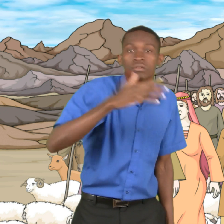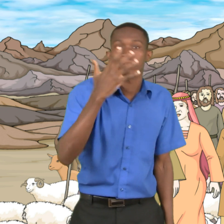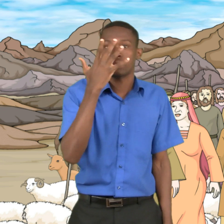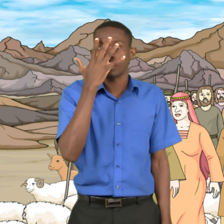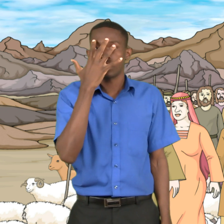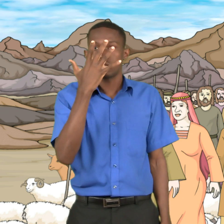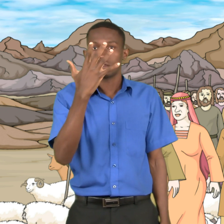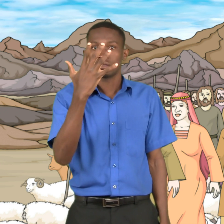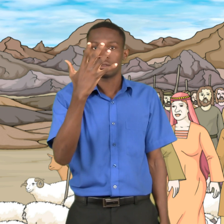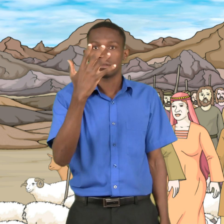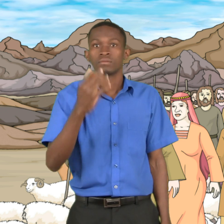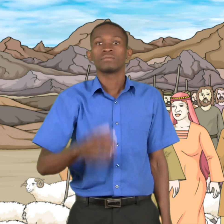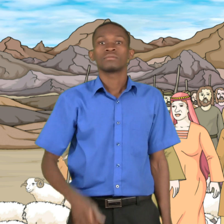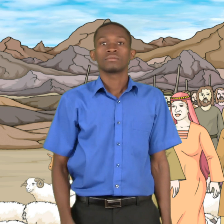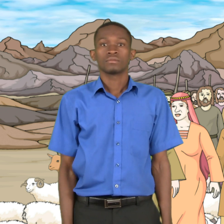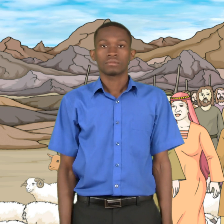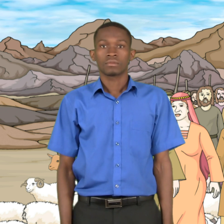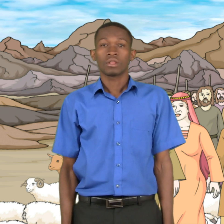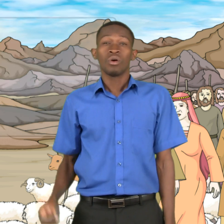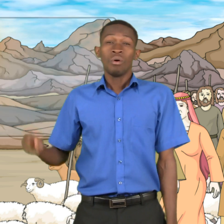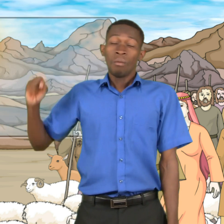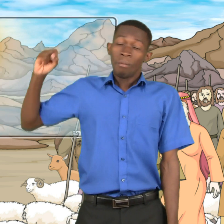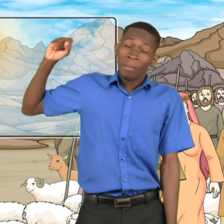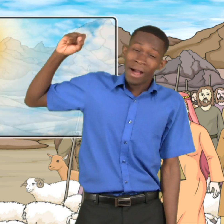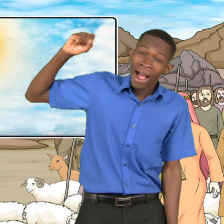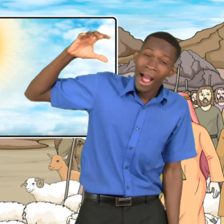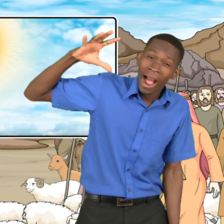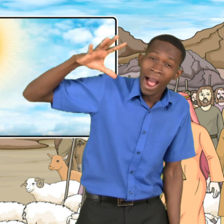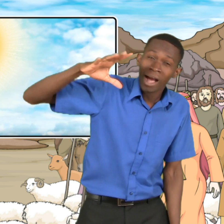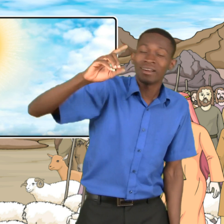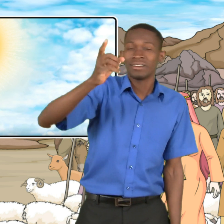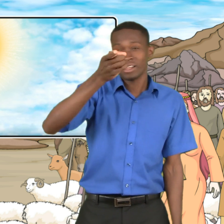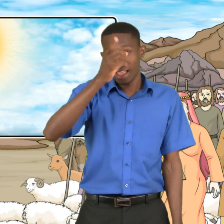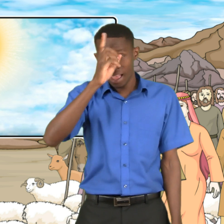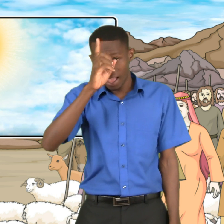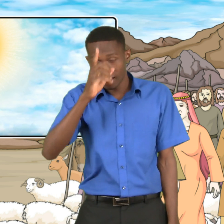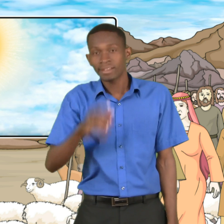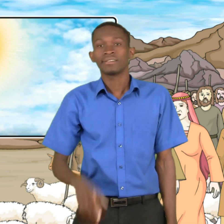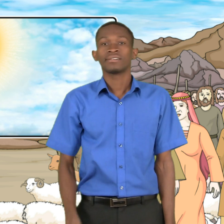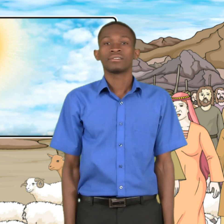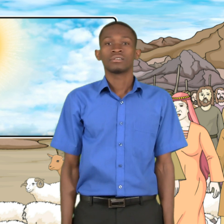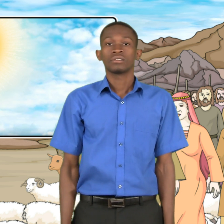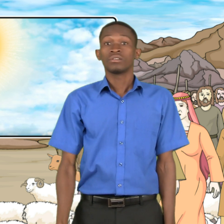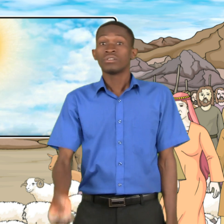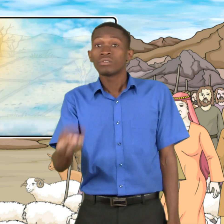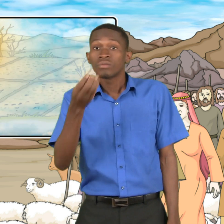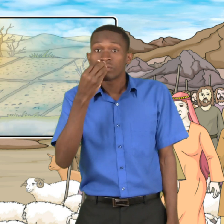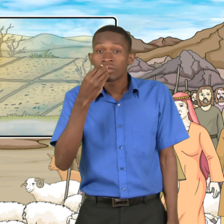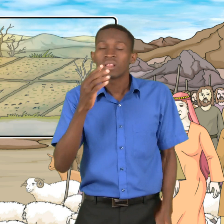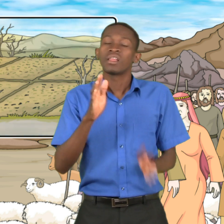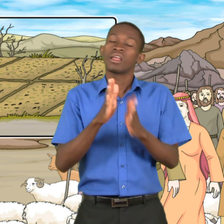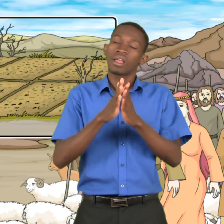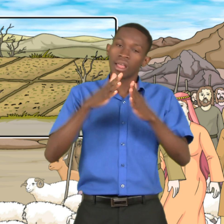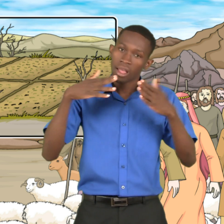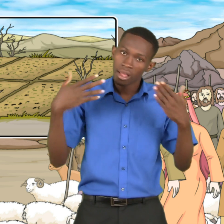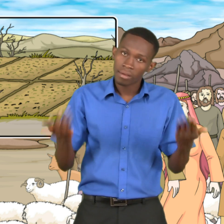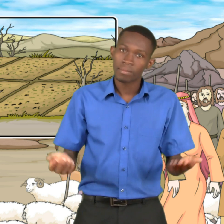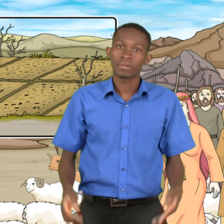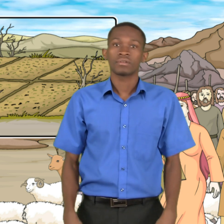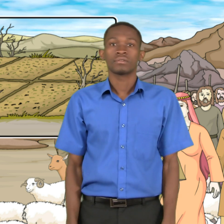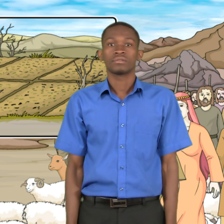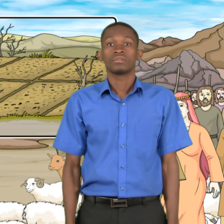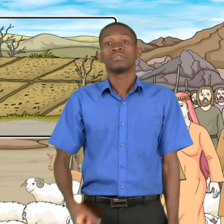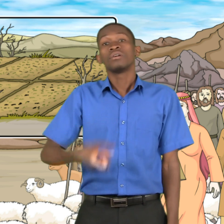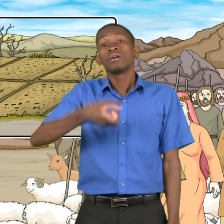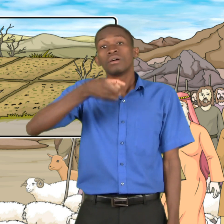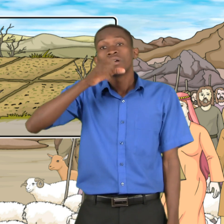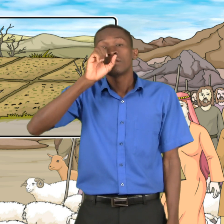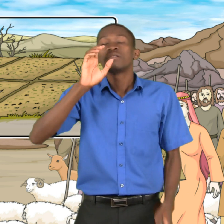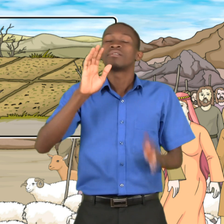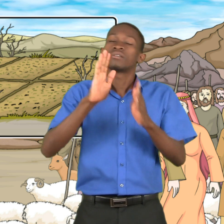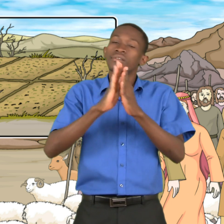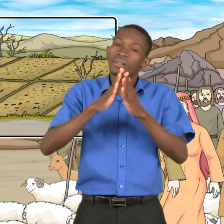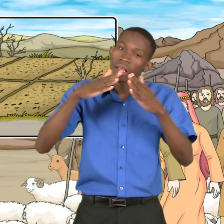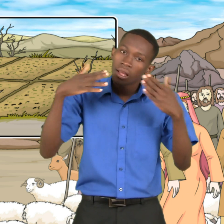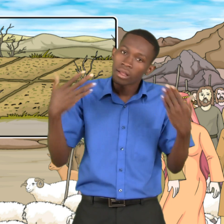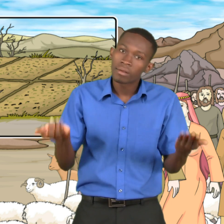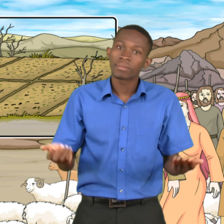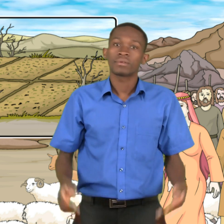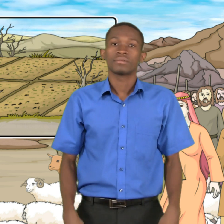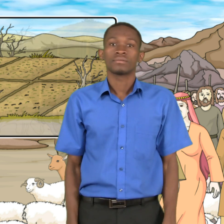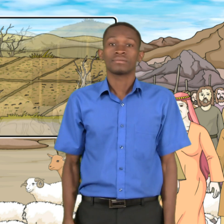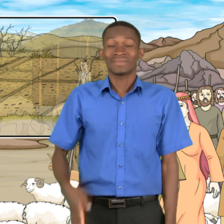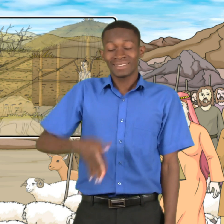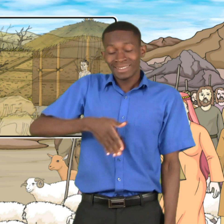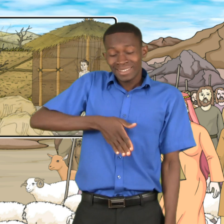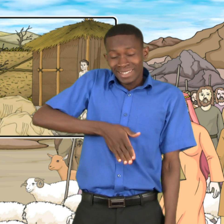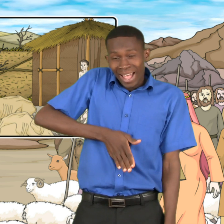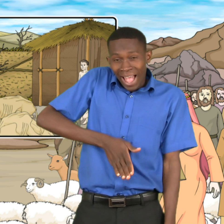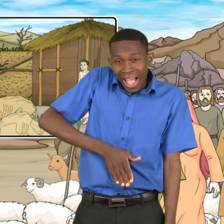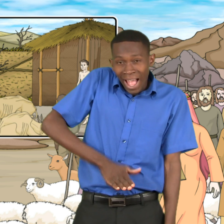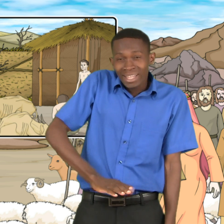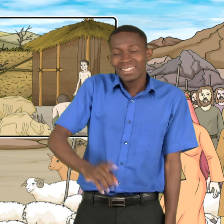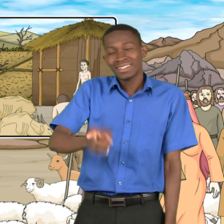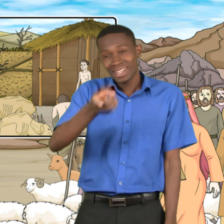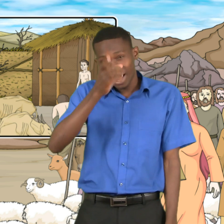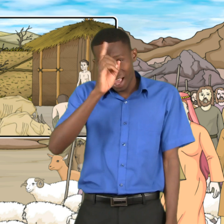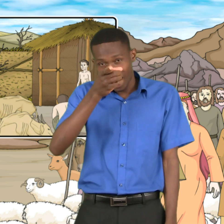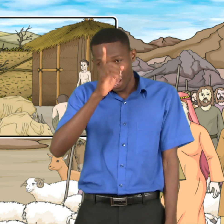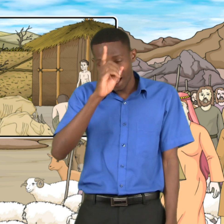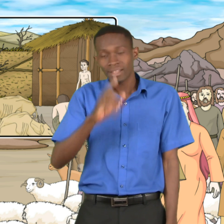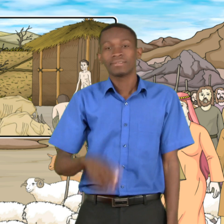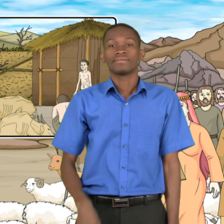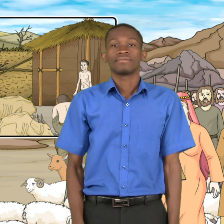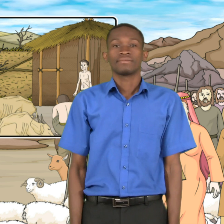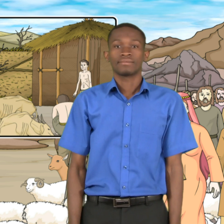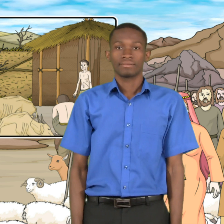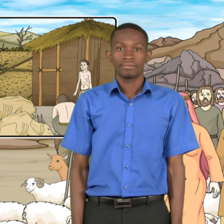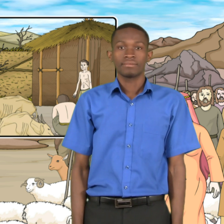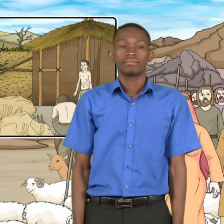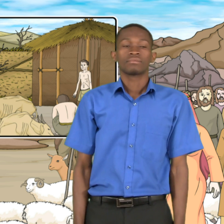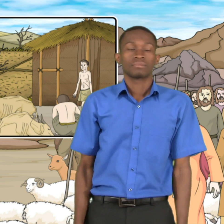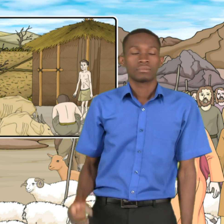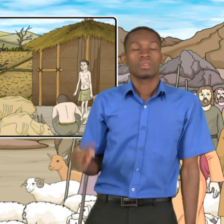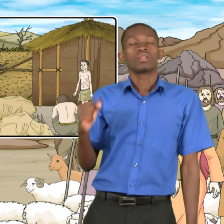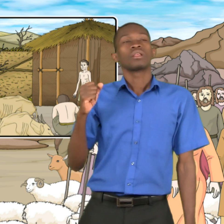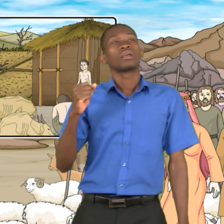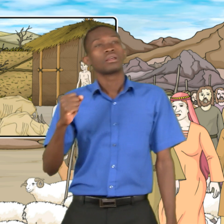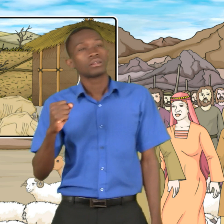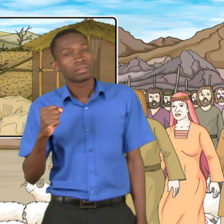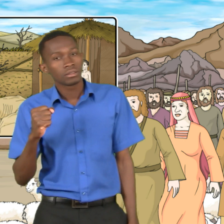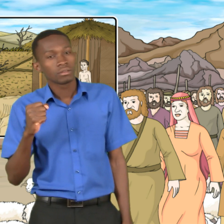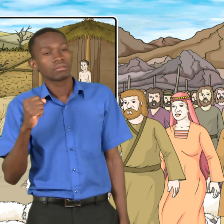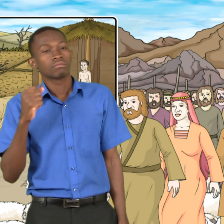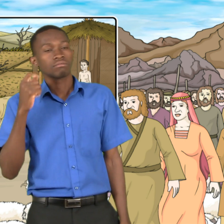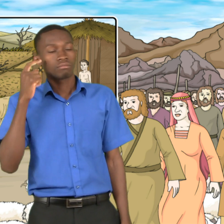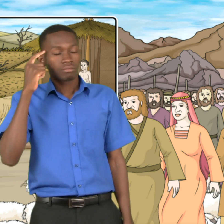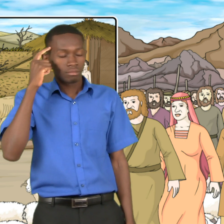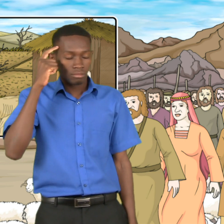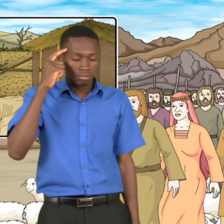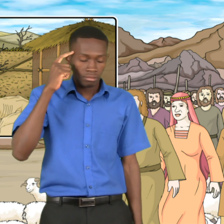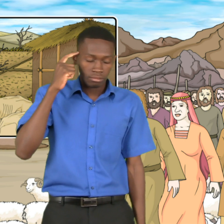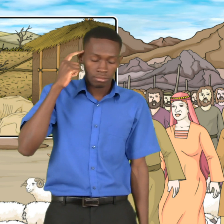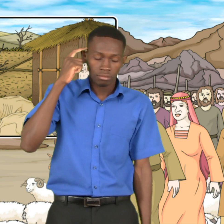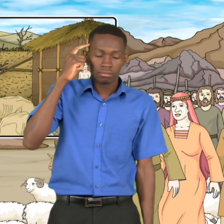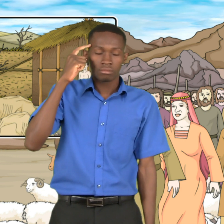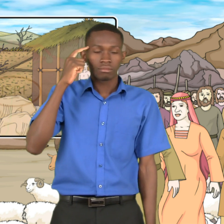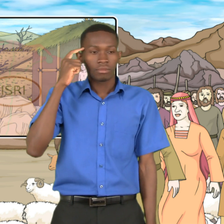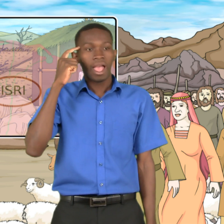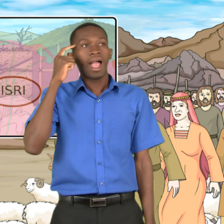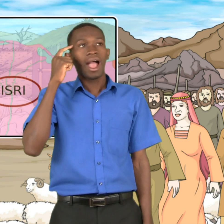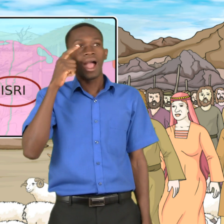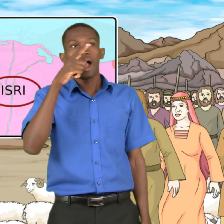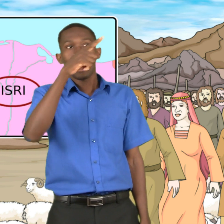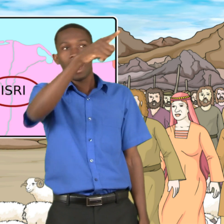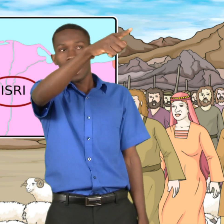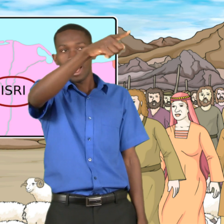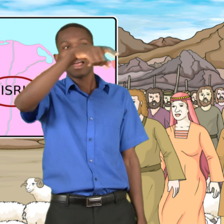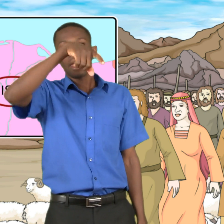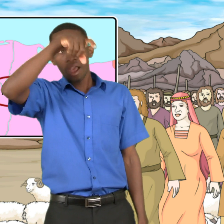Now there was a famine in the land.